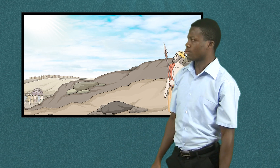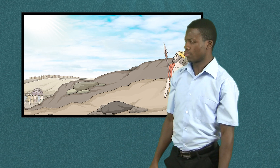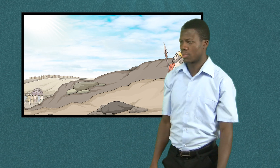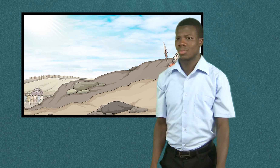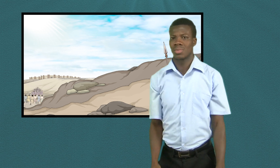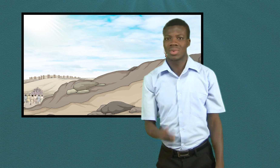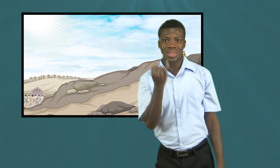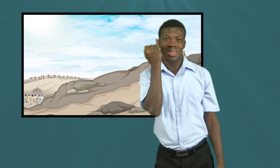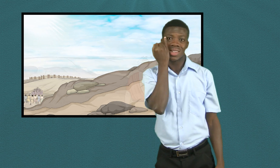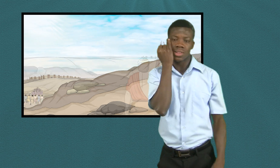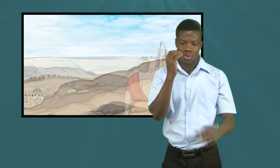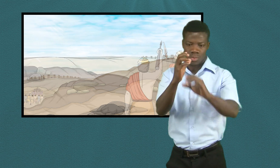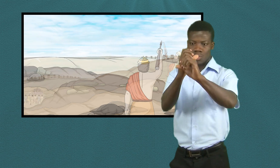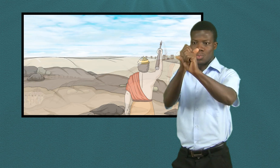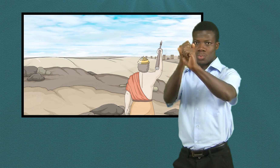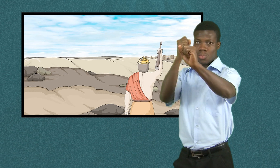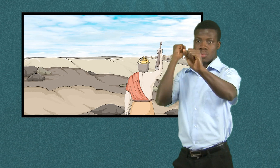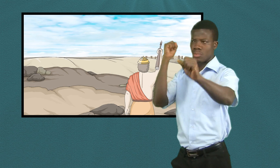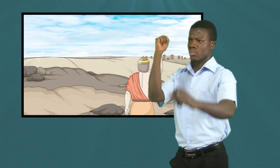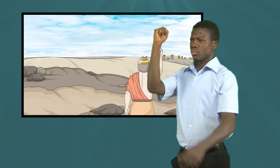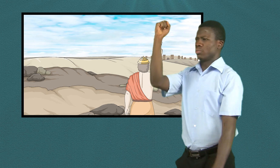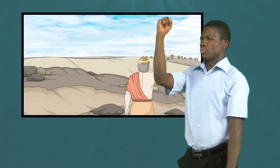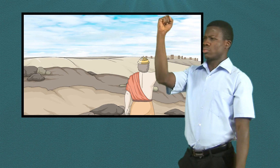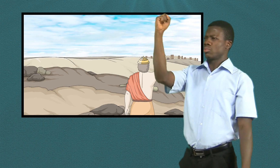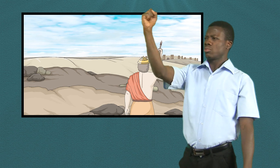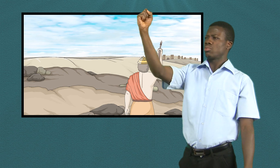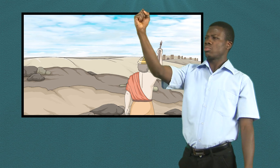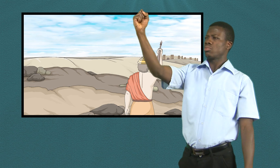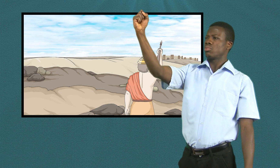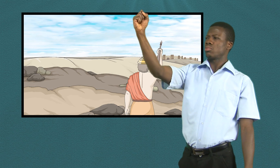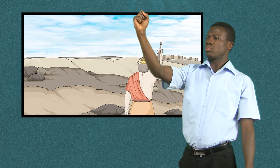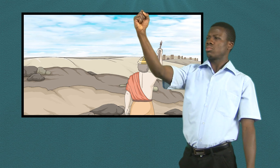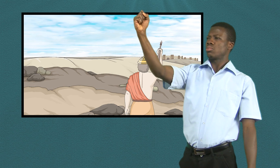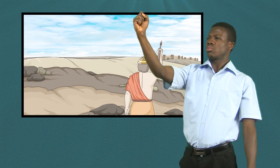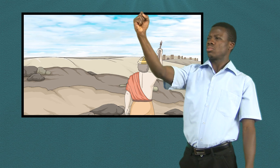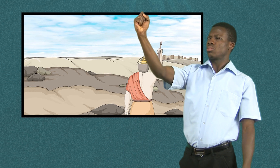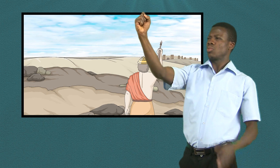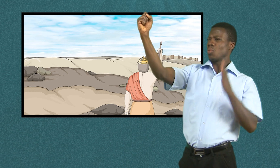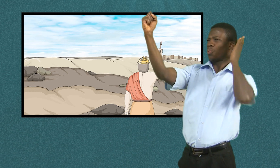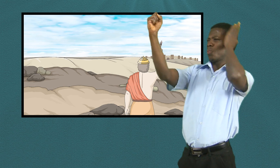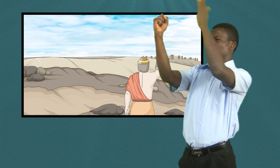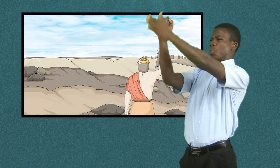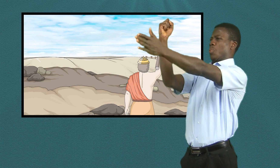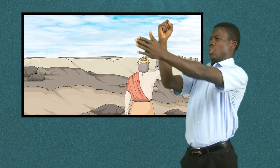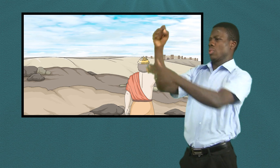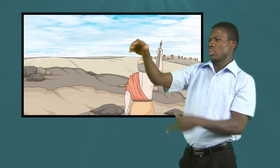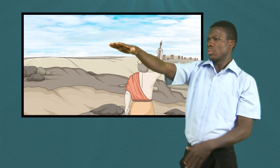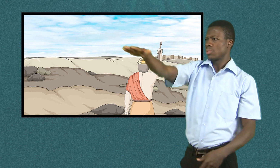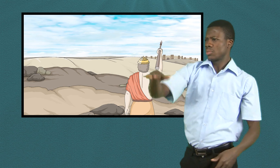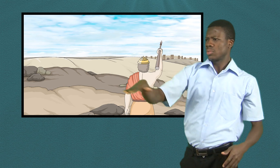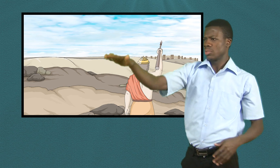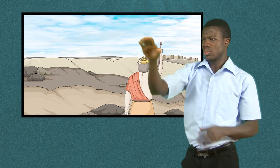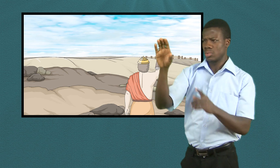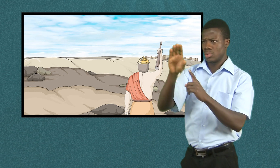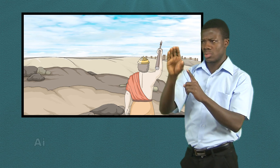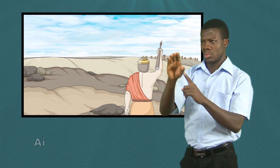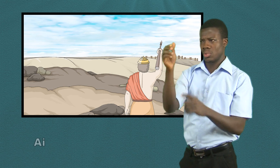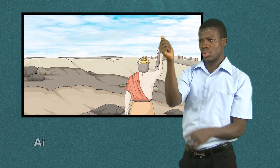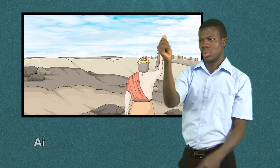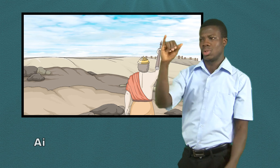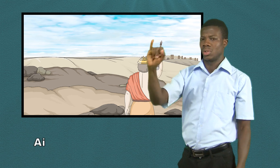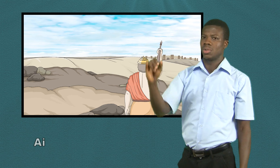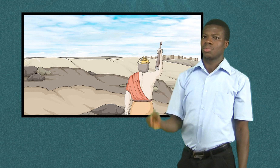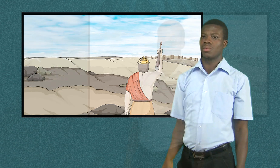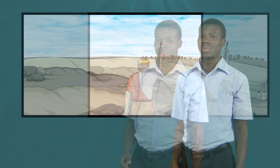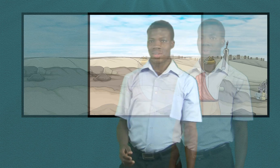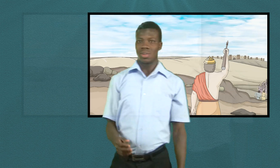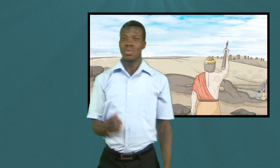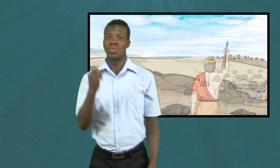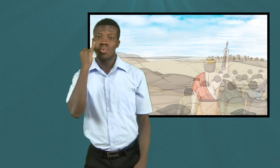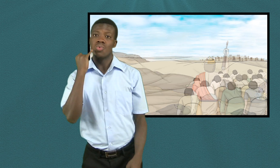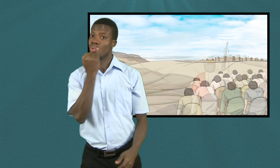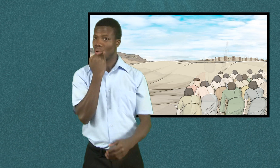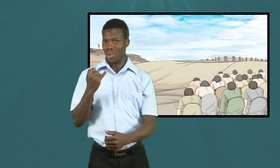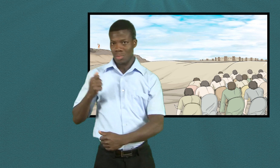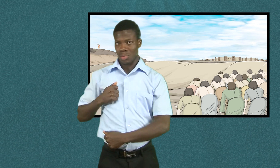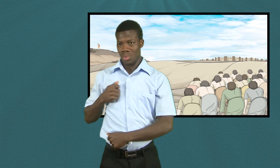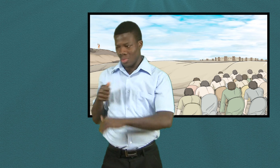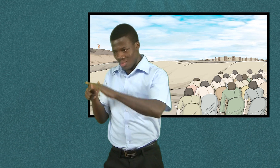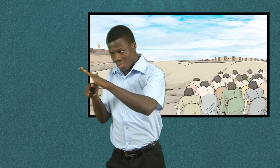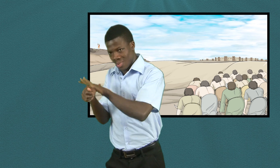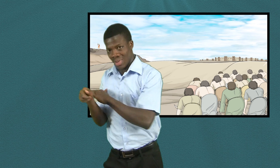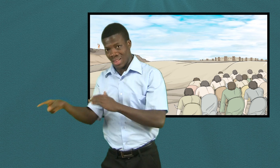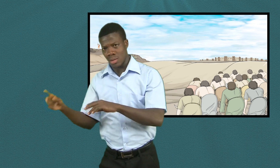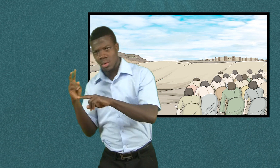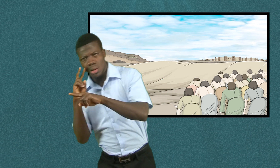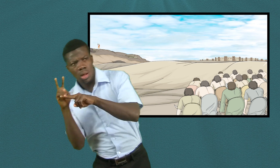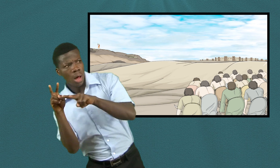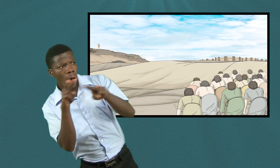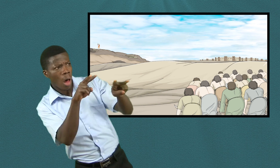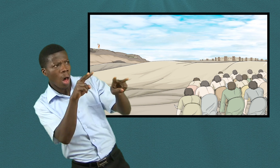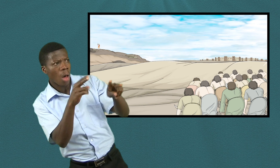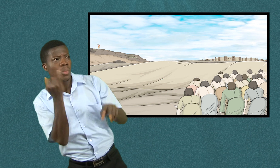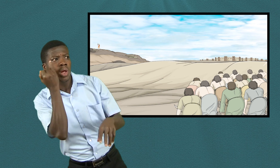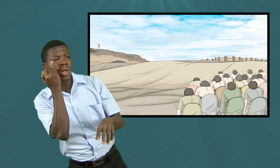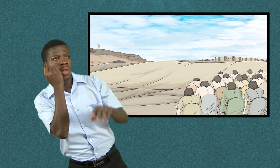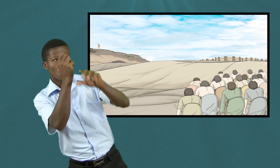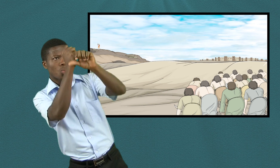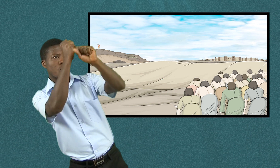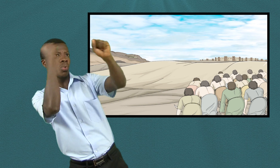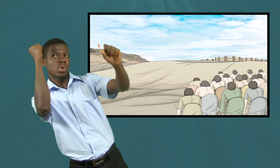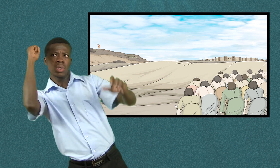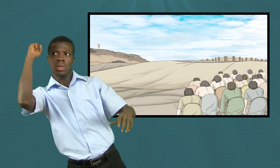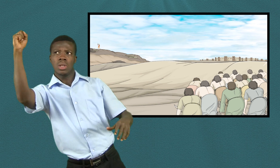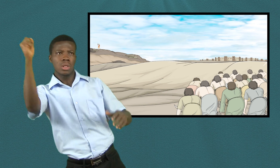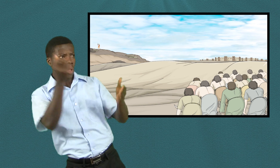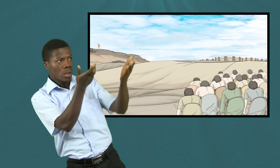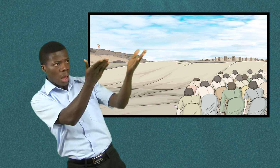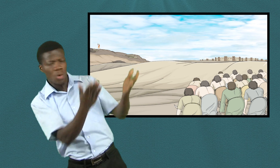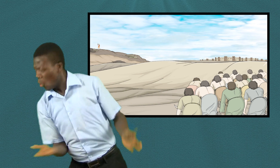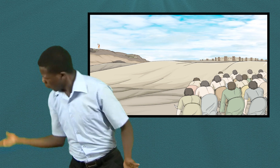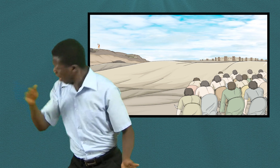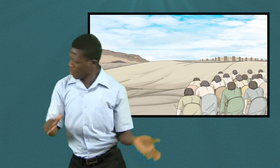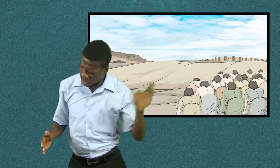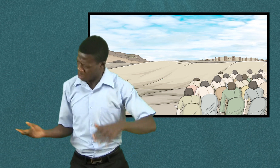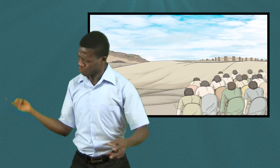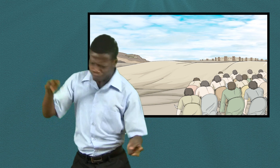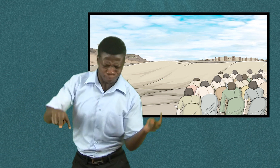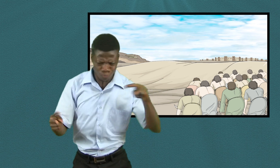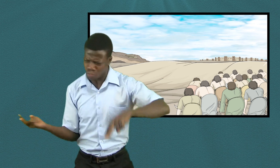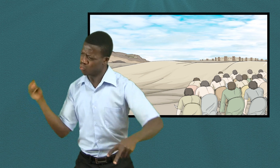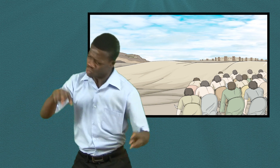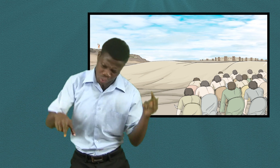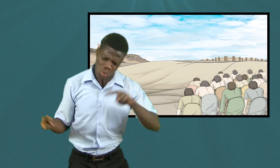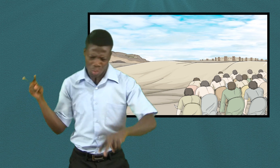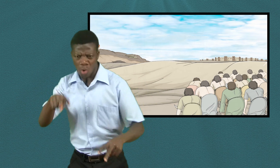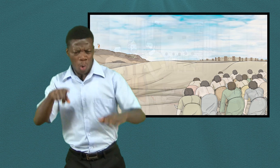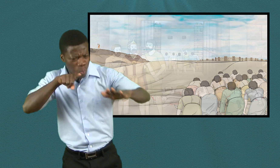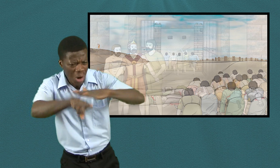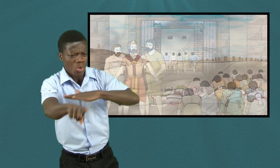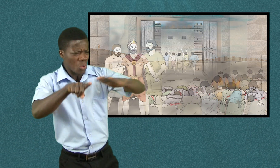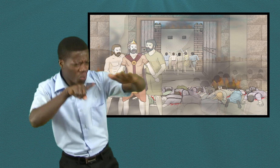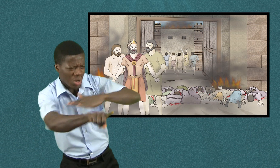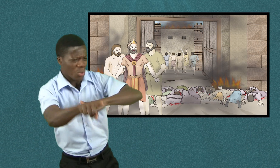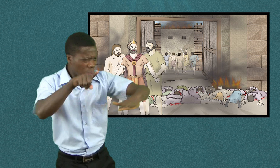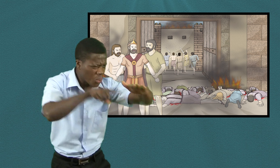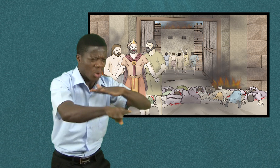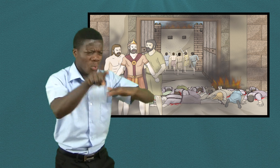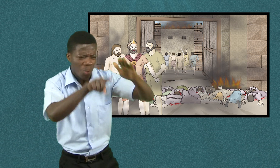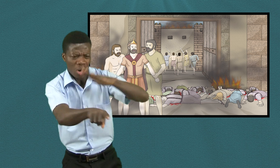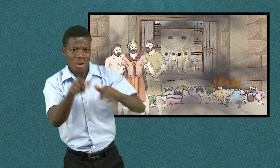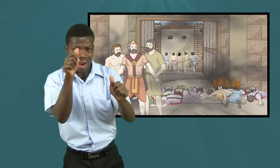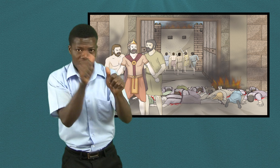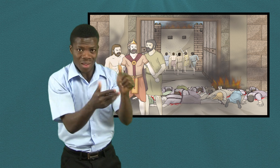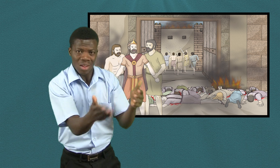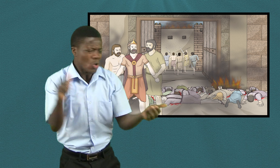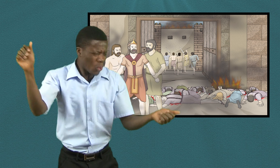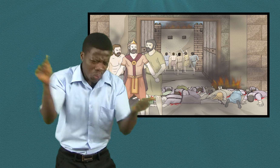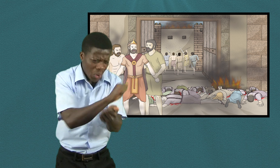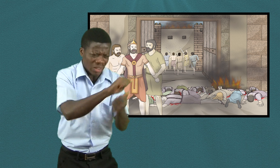So Joshua held out his battle lance toward Ai, and as soon as he did so, the men in ambush rose quickly from their position.